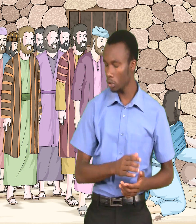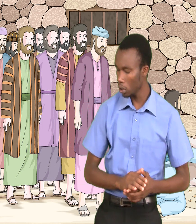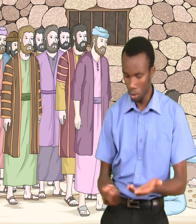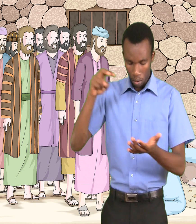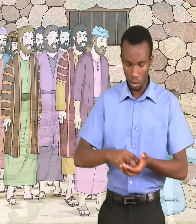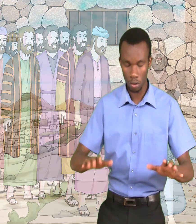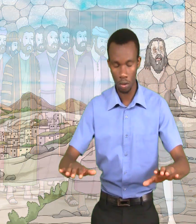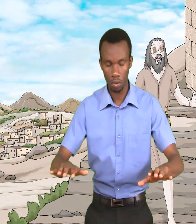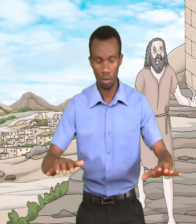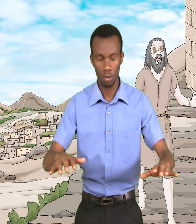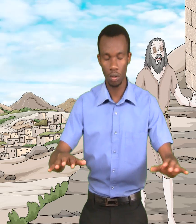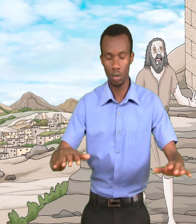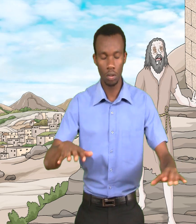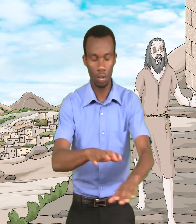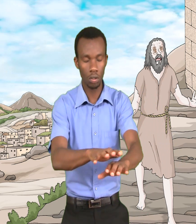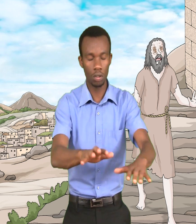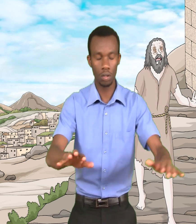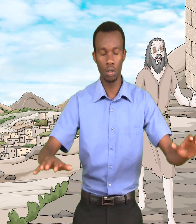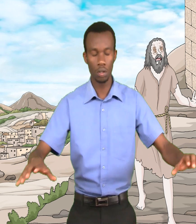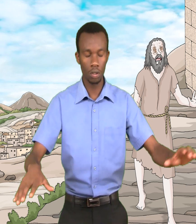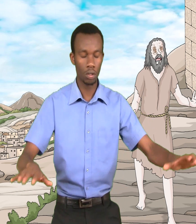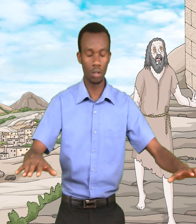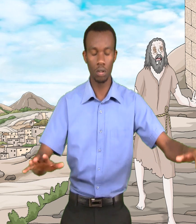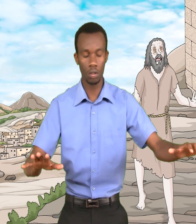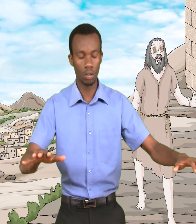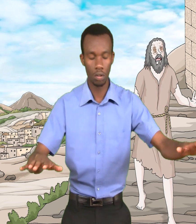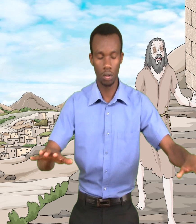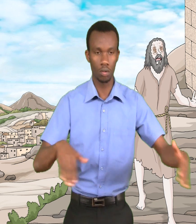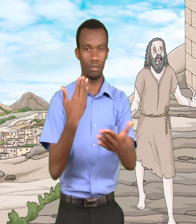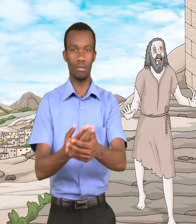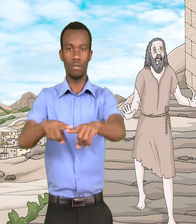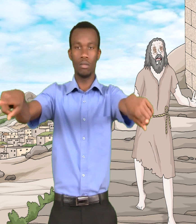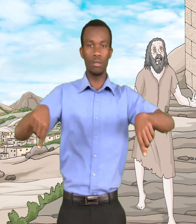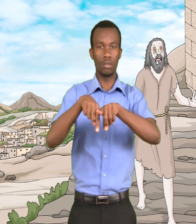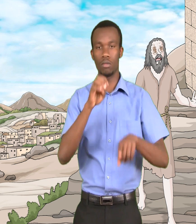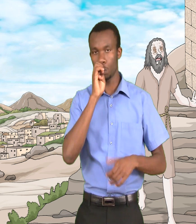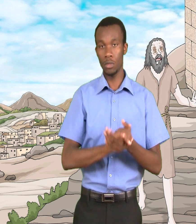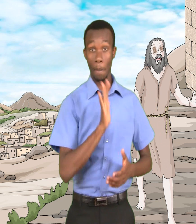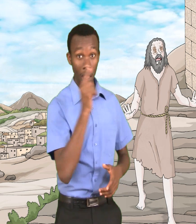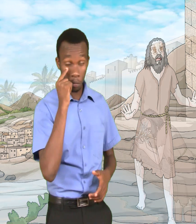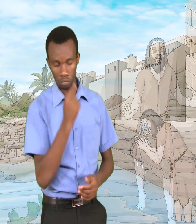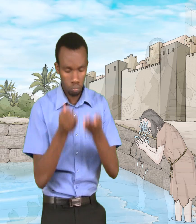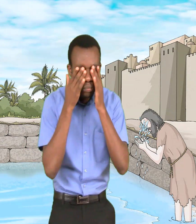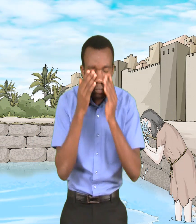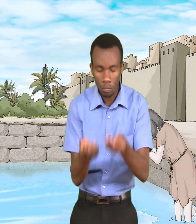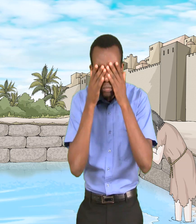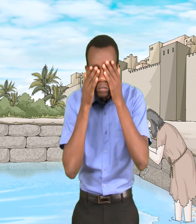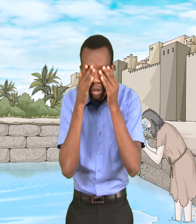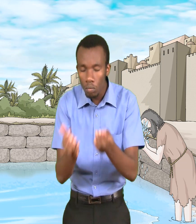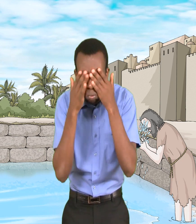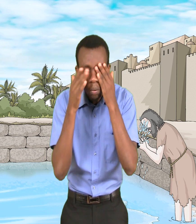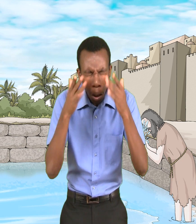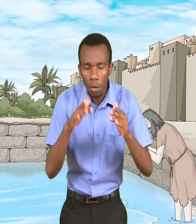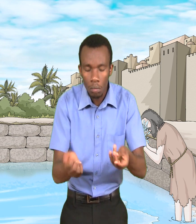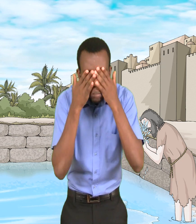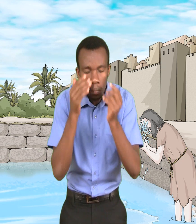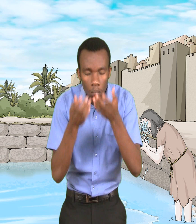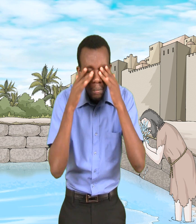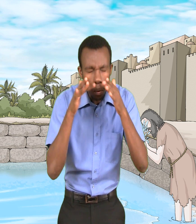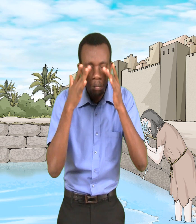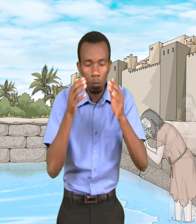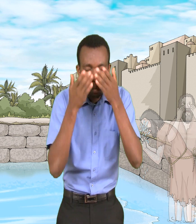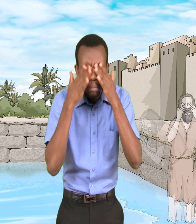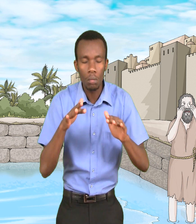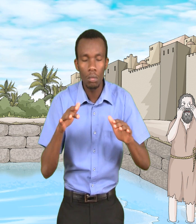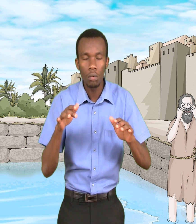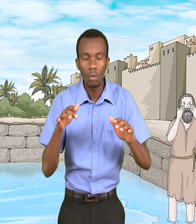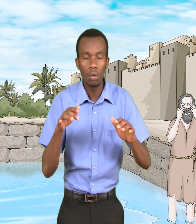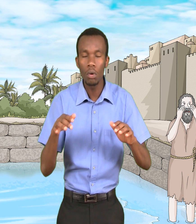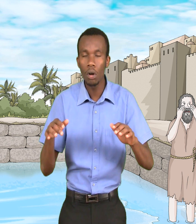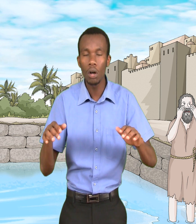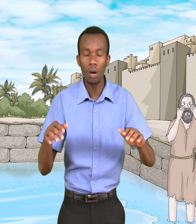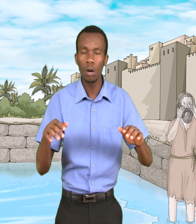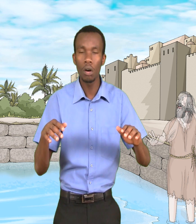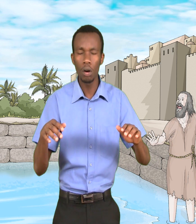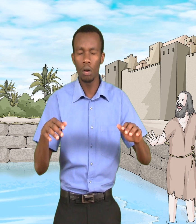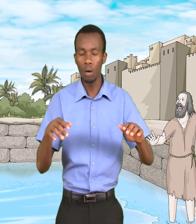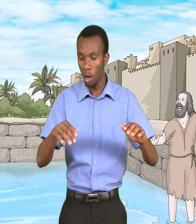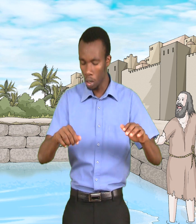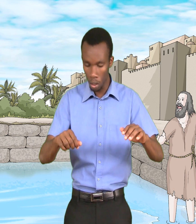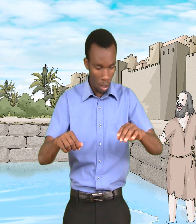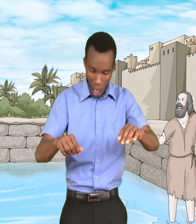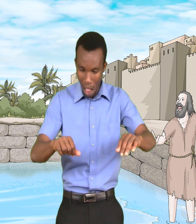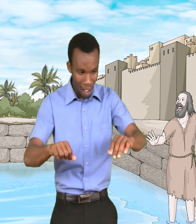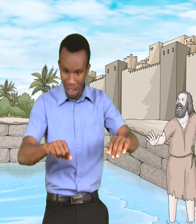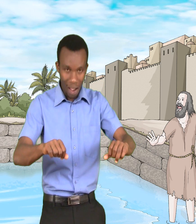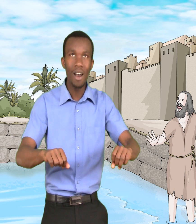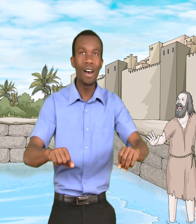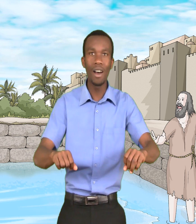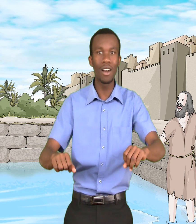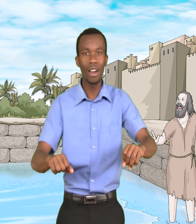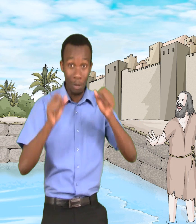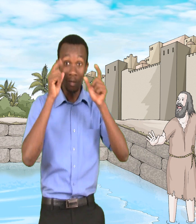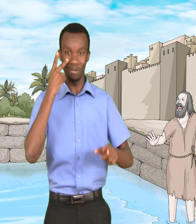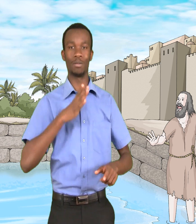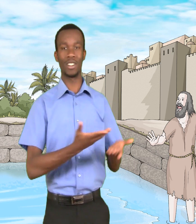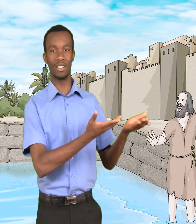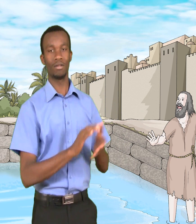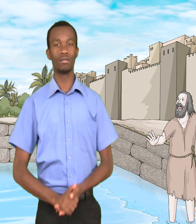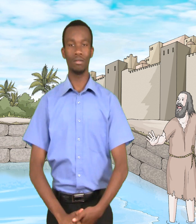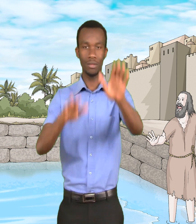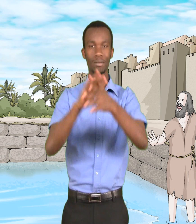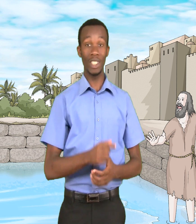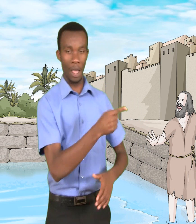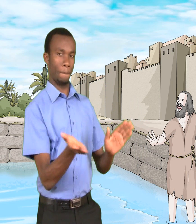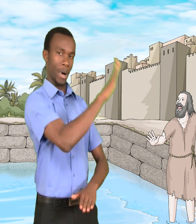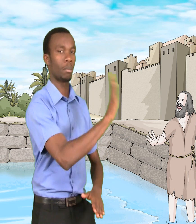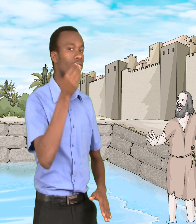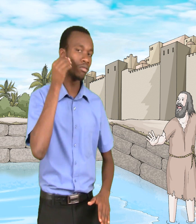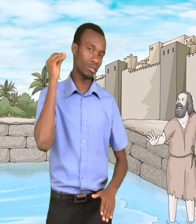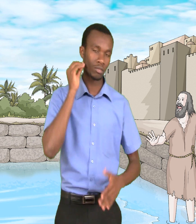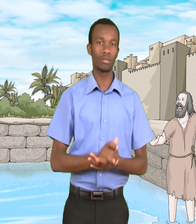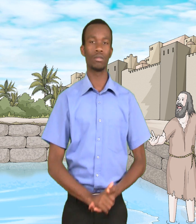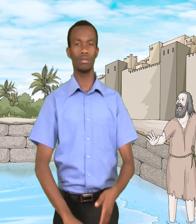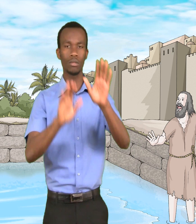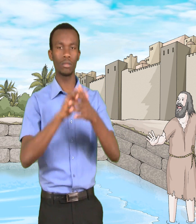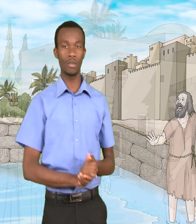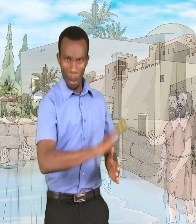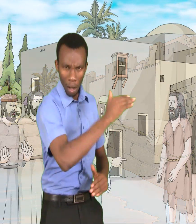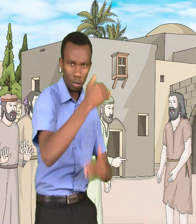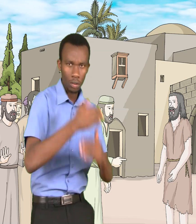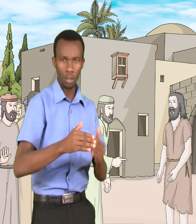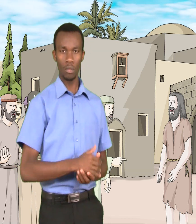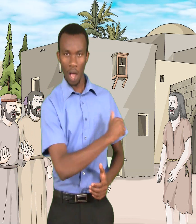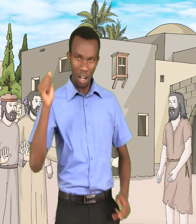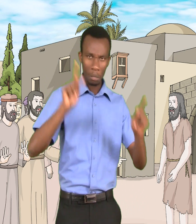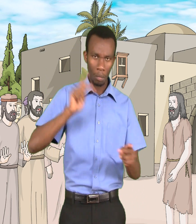So the man went and washed, and came back seeing.